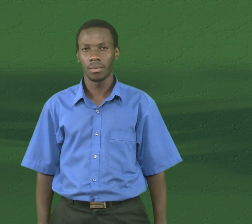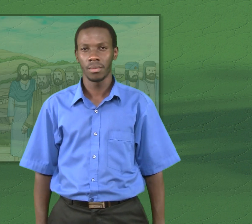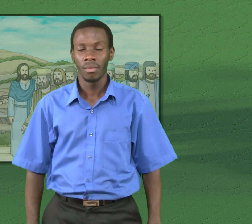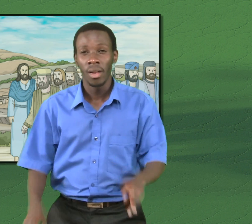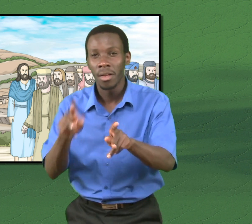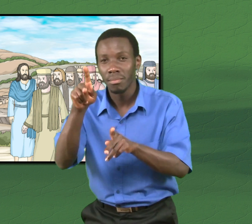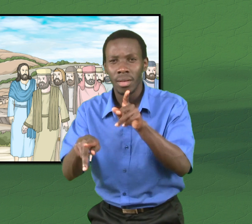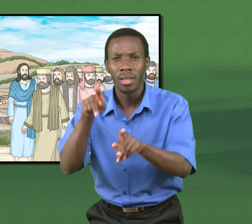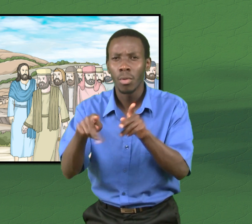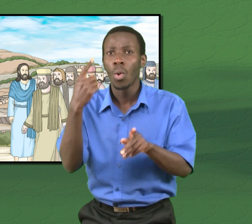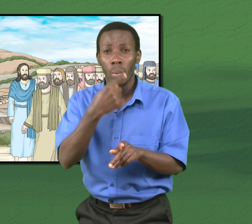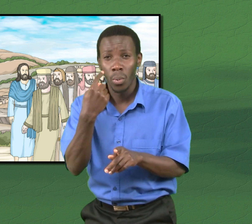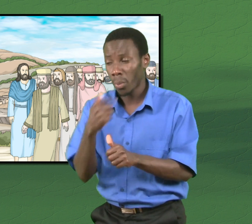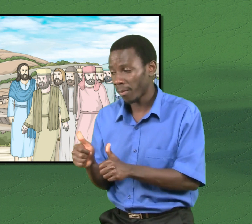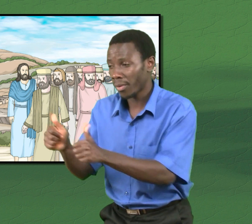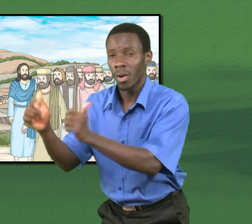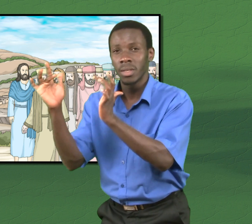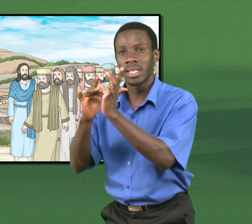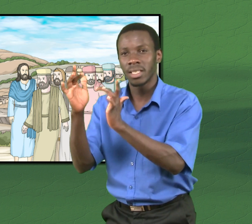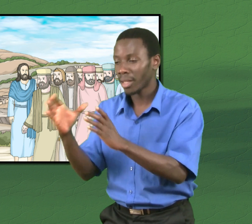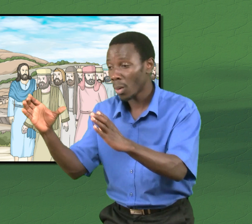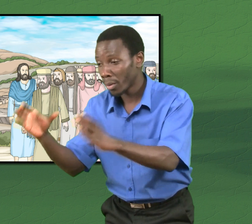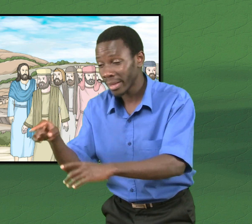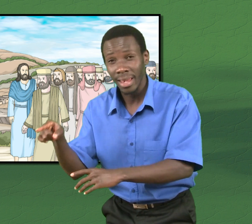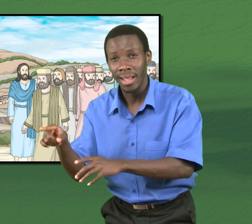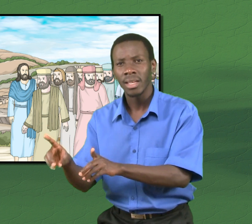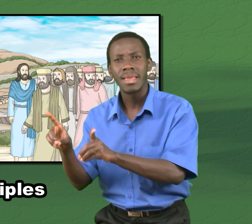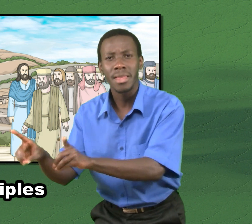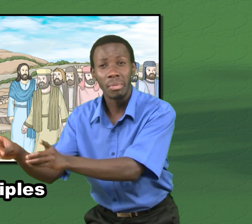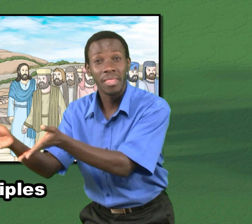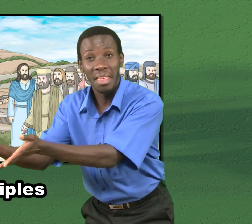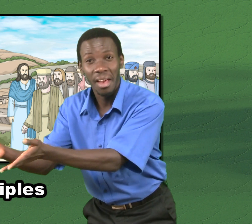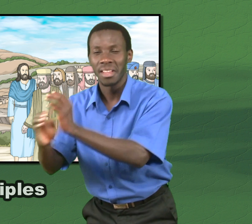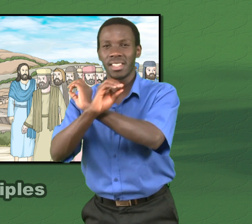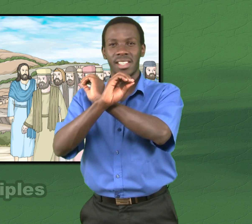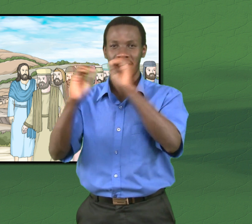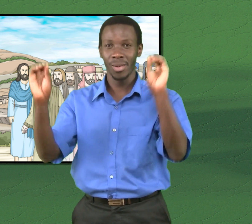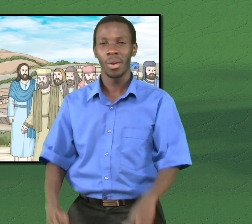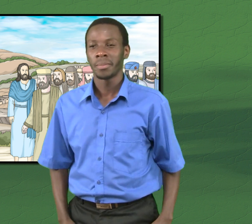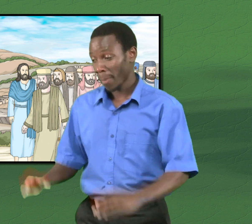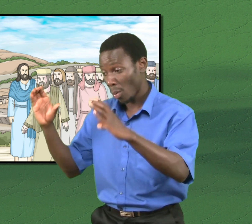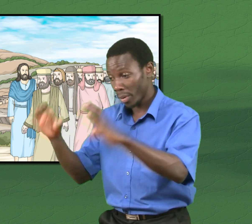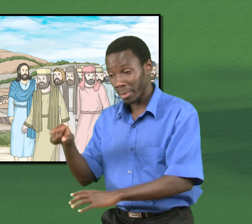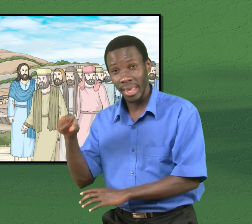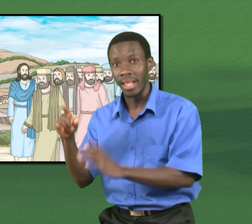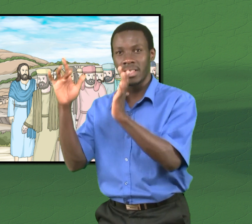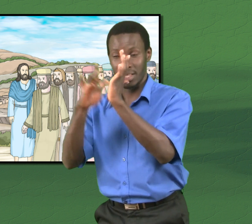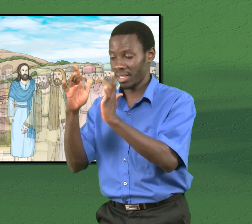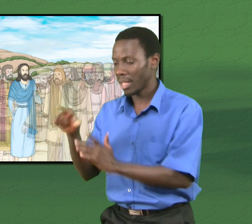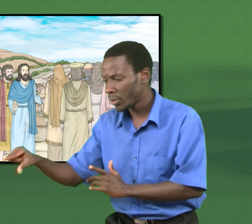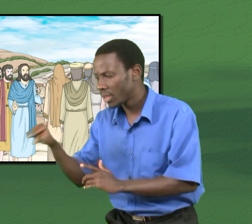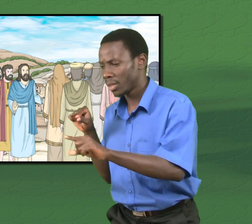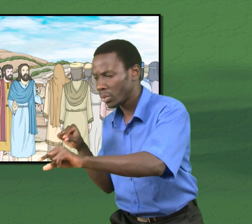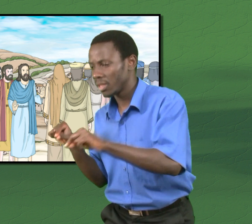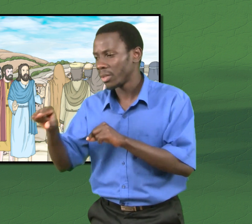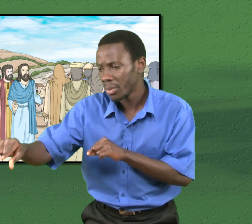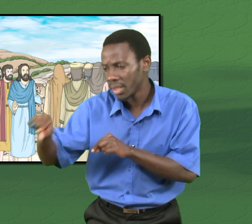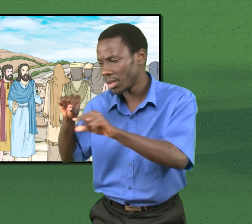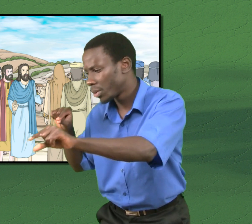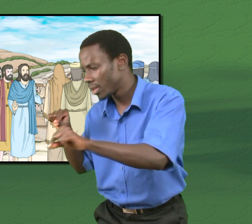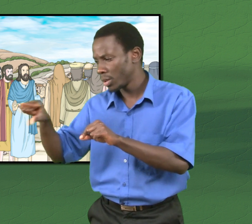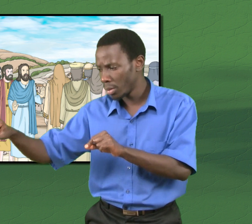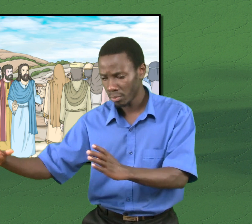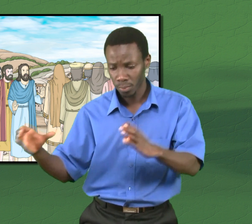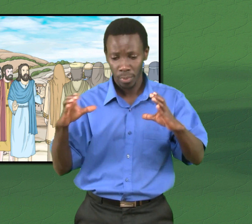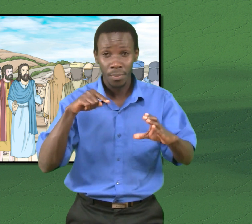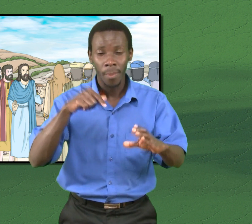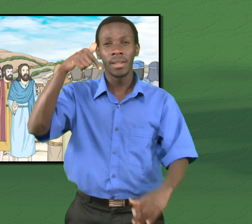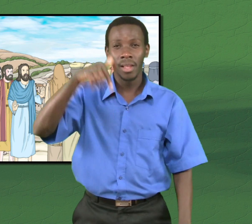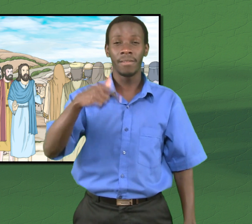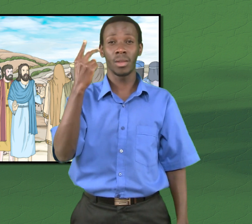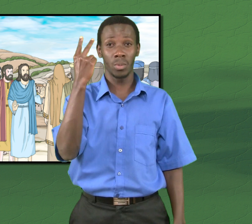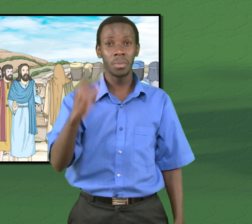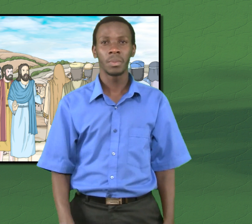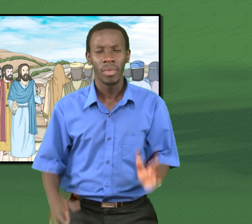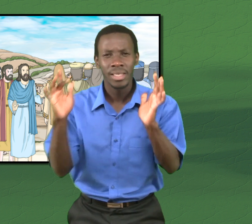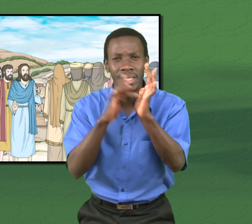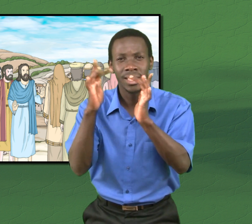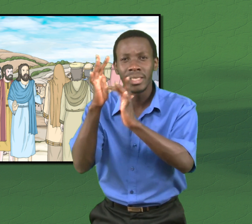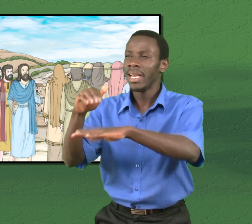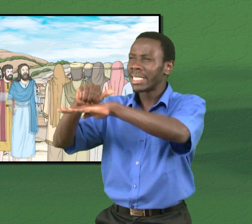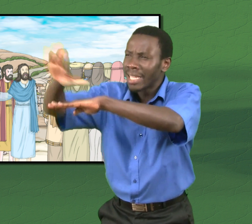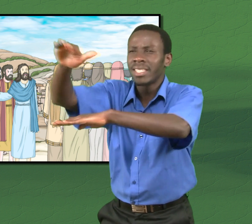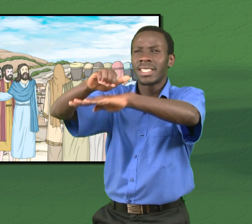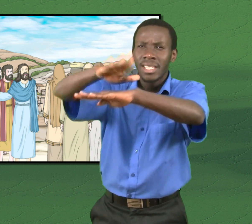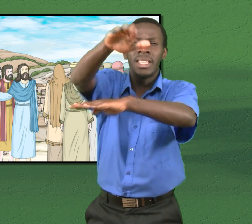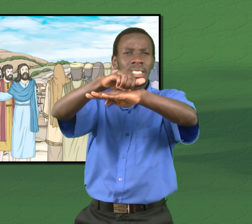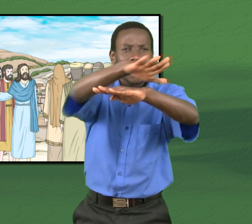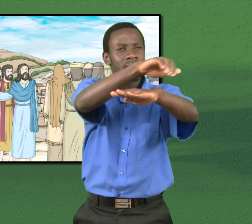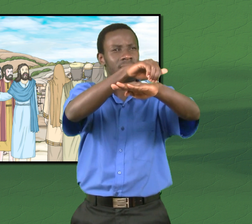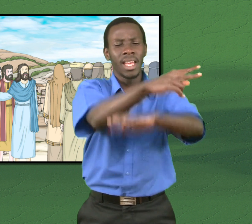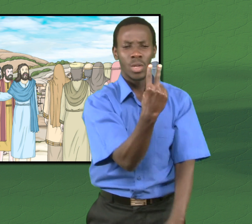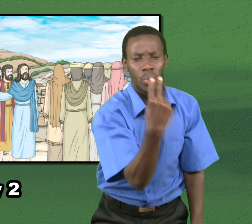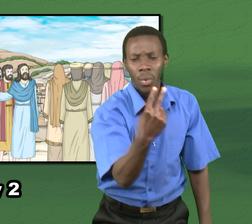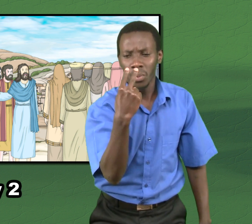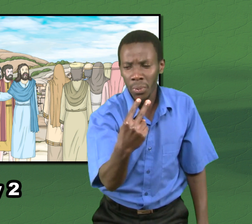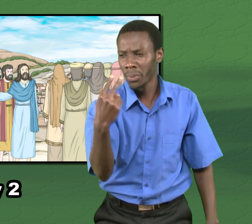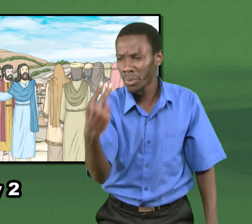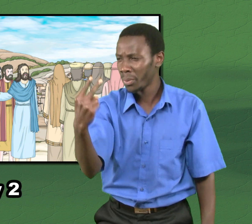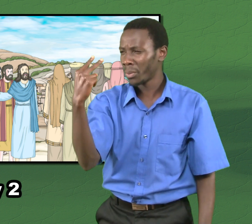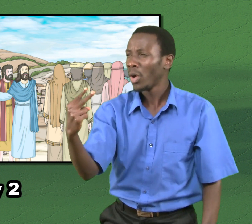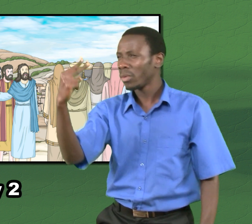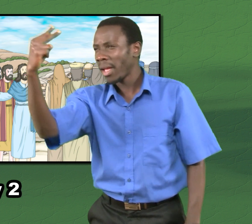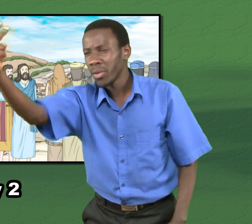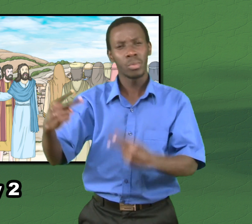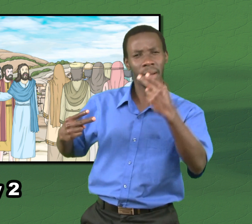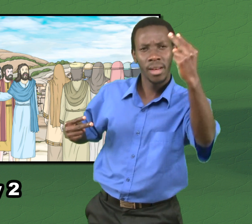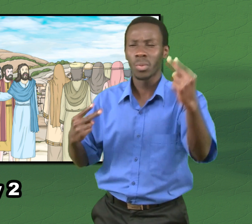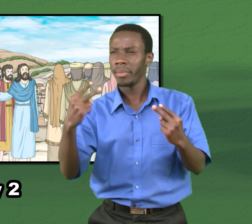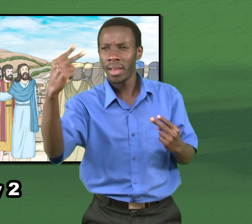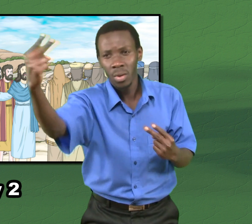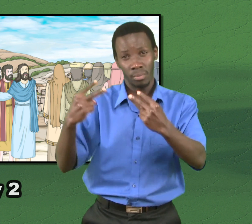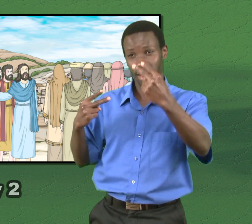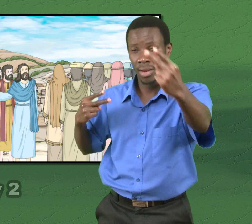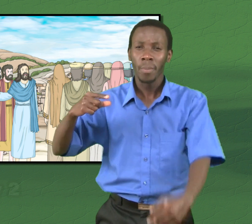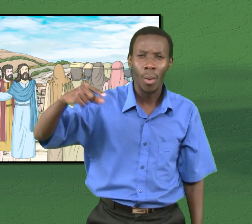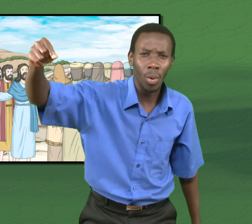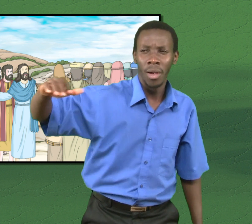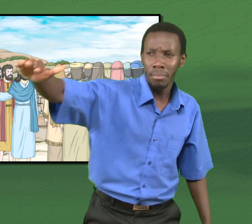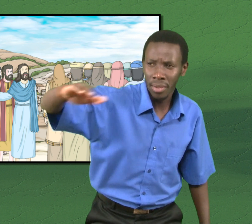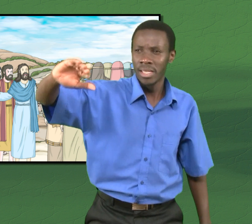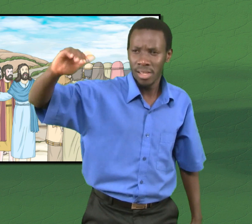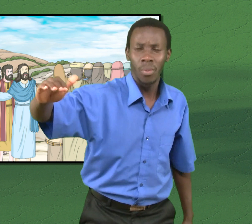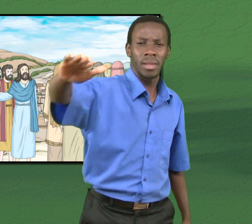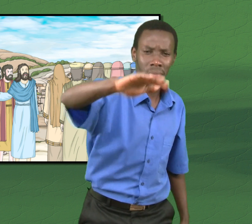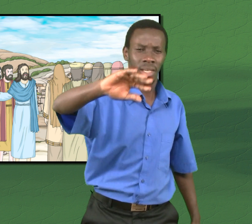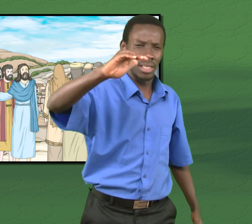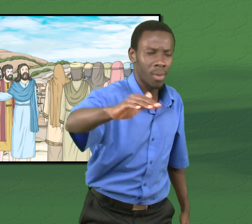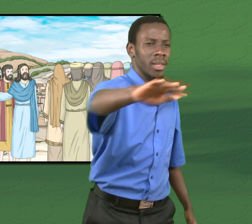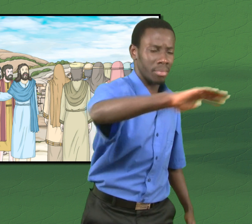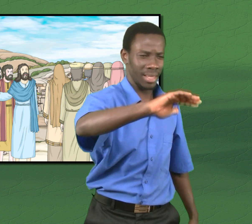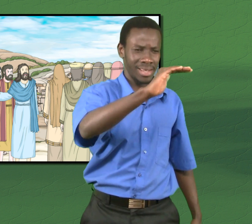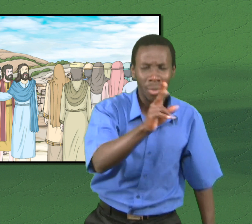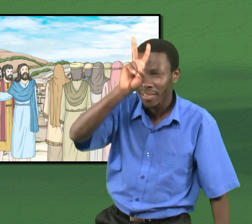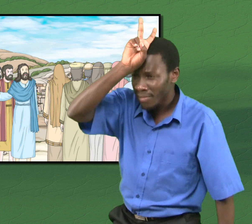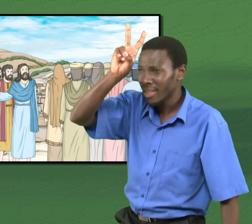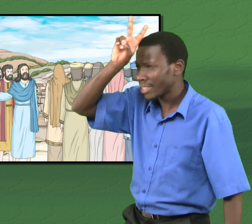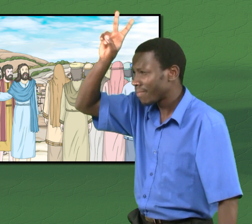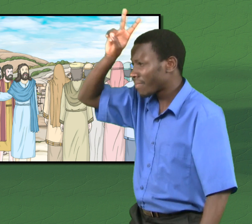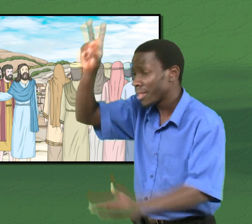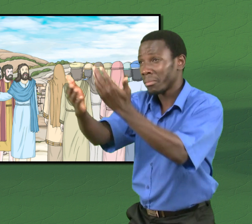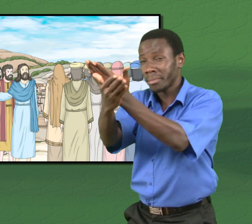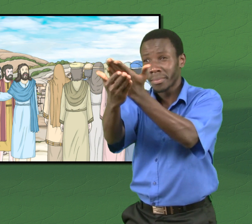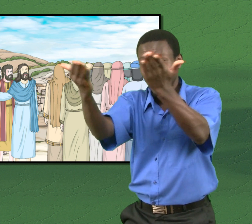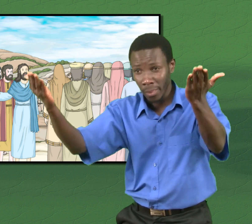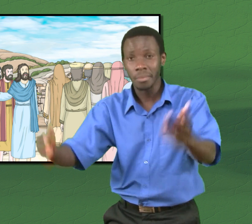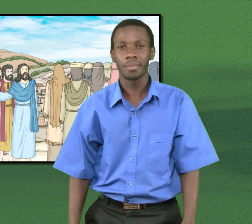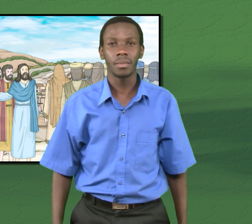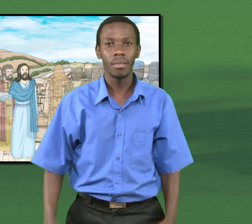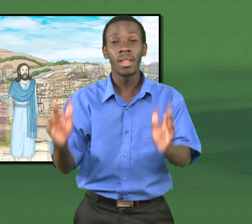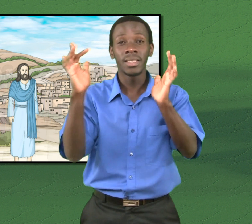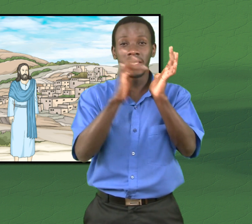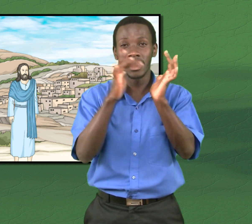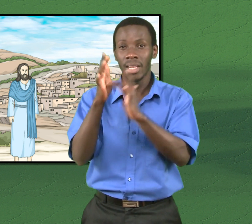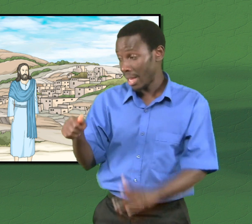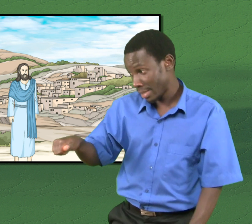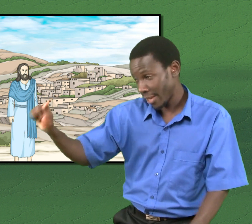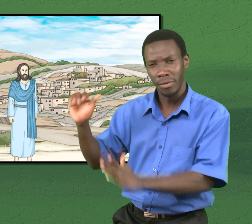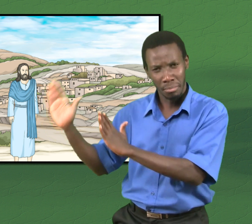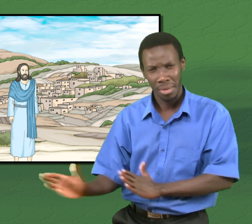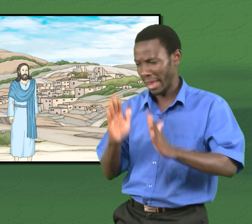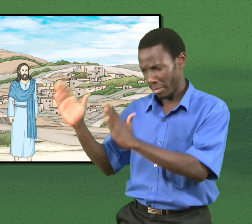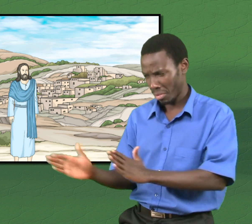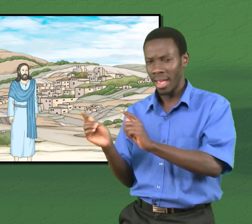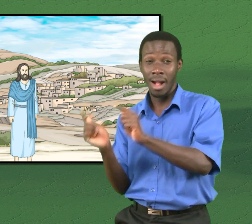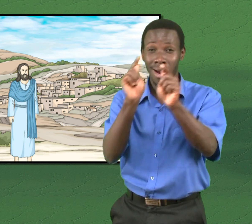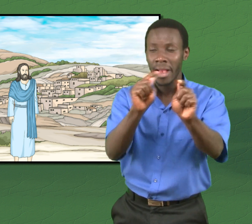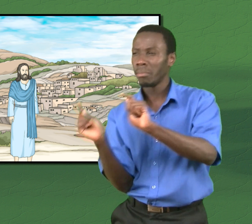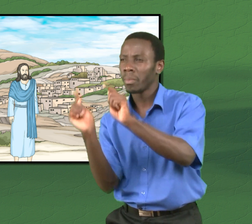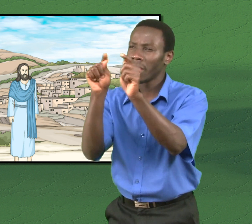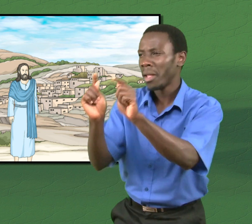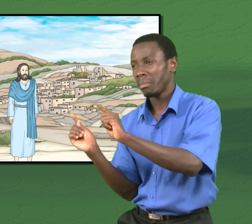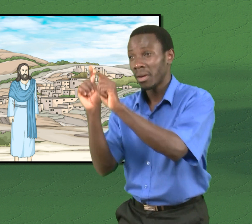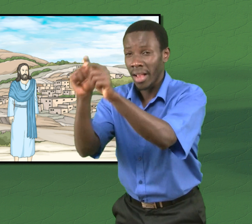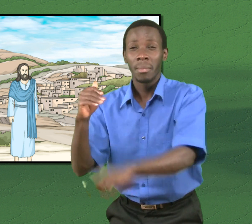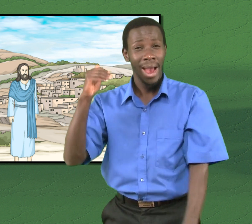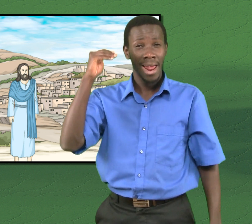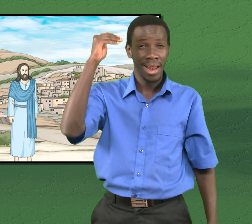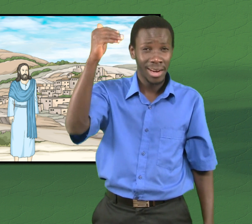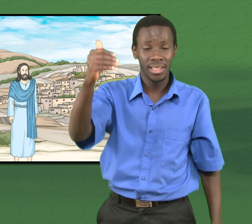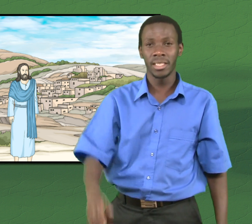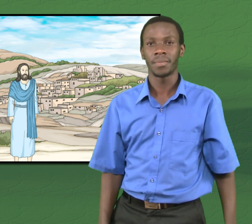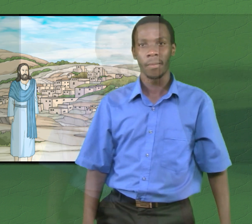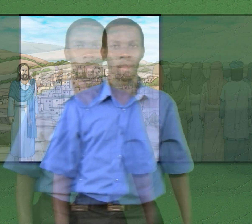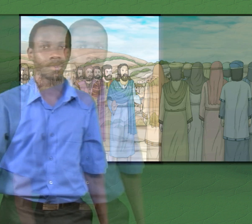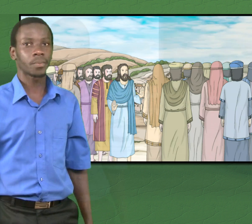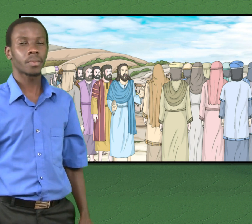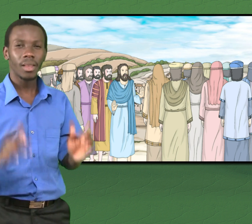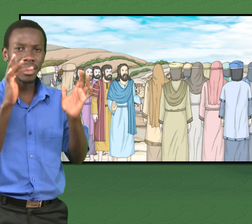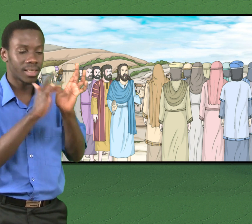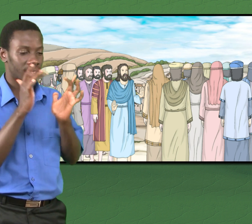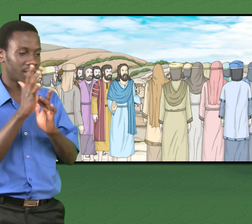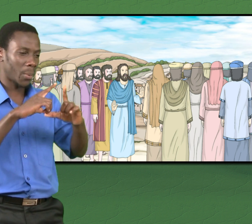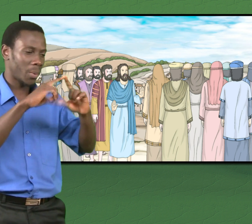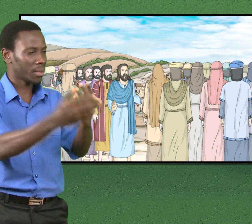After this, the Lord appointed seventy-two others and sent them two by two ahead of Him to every town and place He was about to visit.